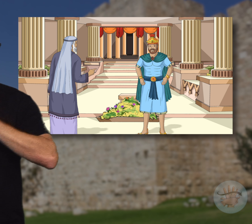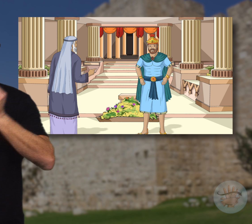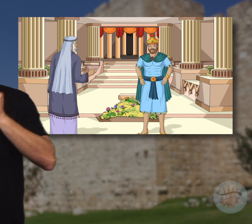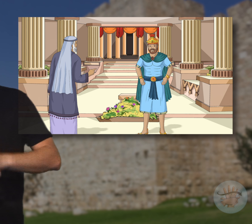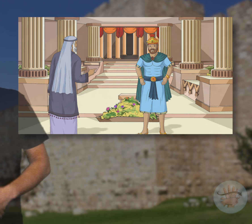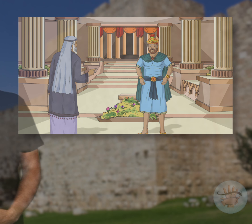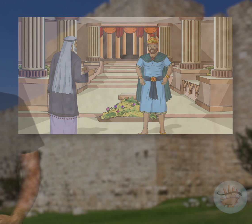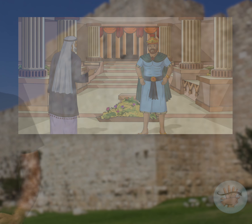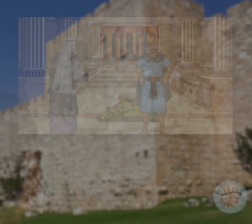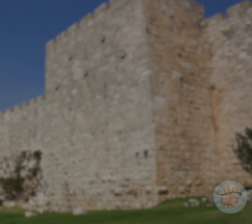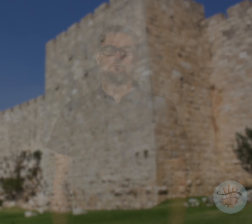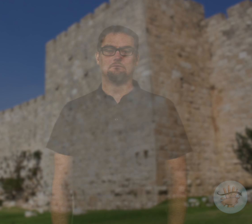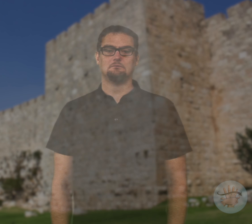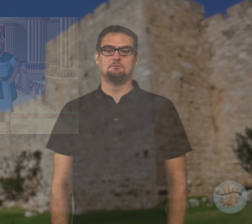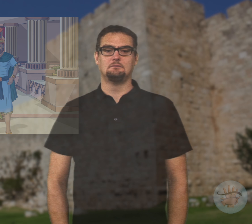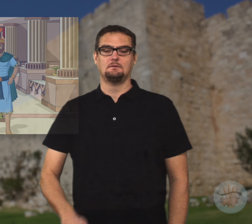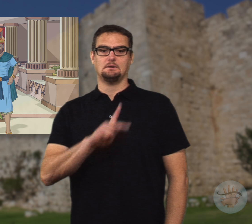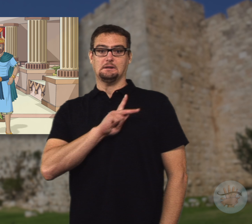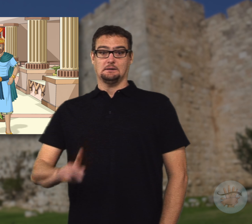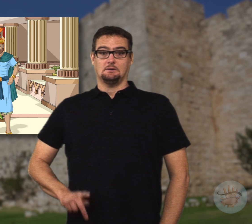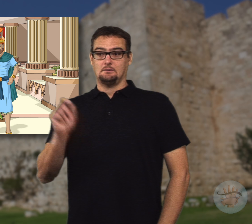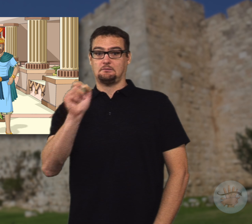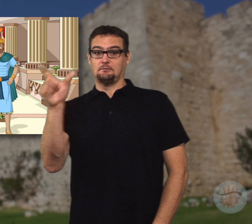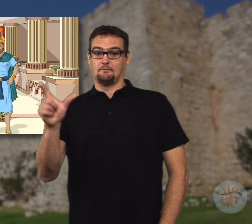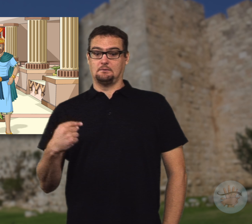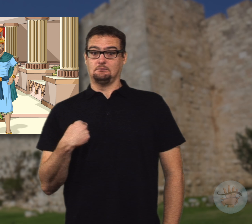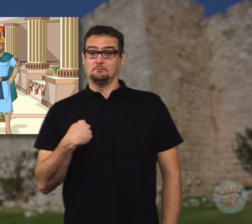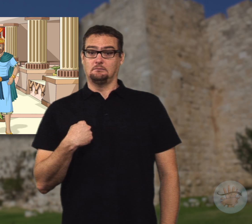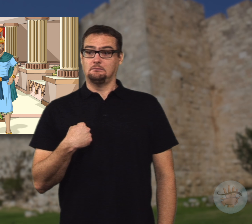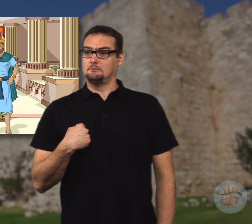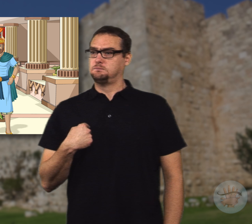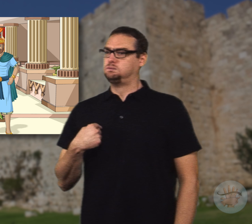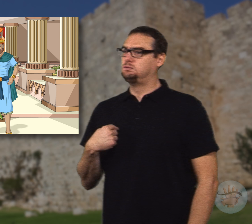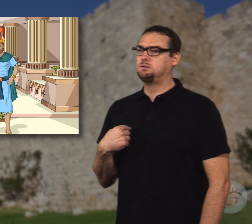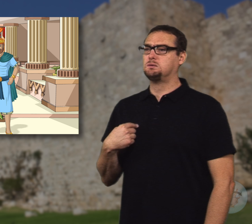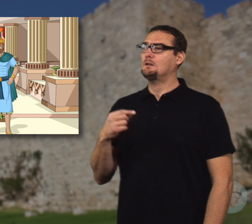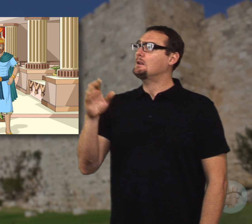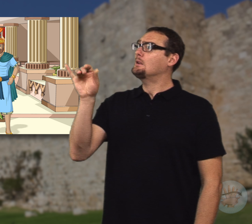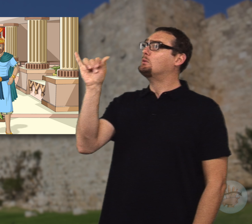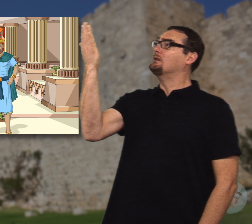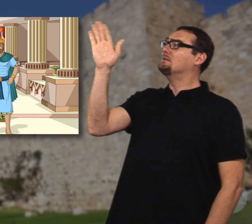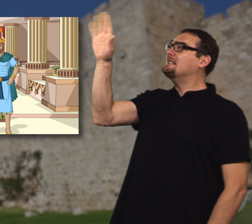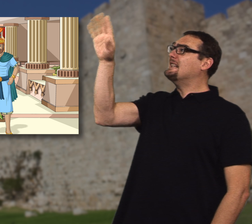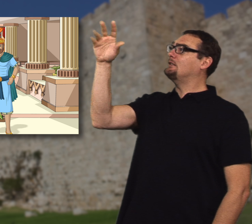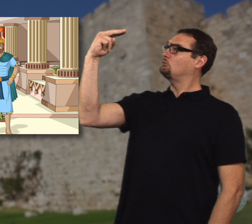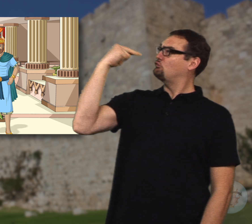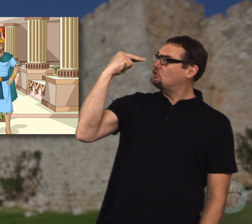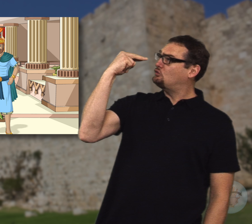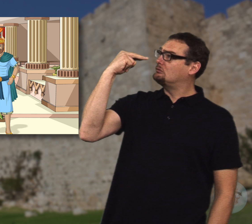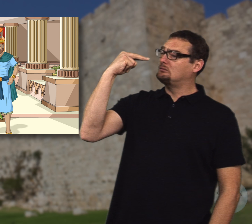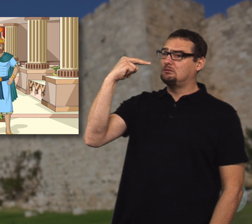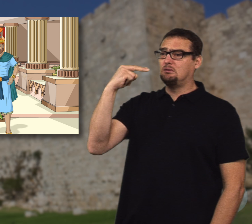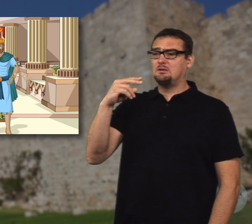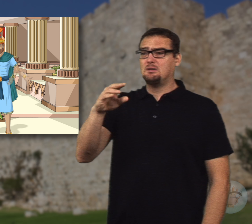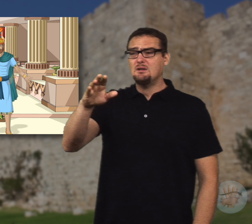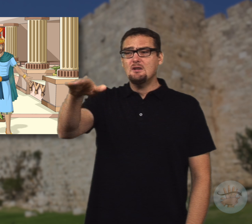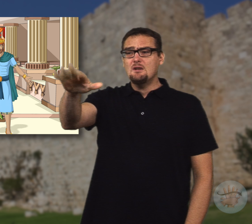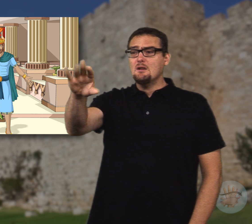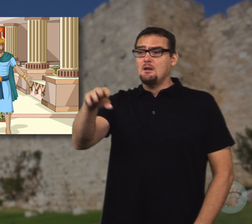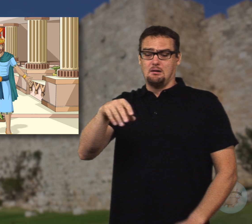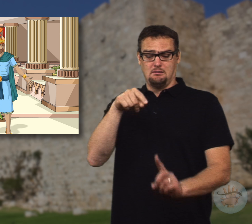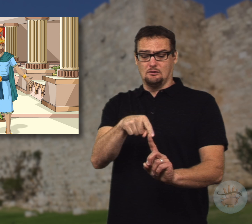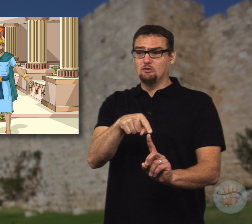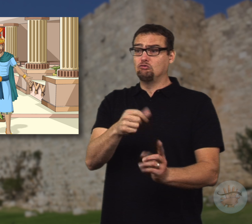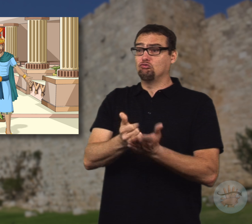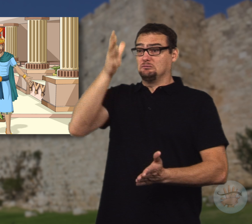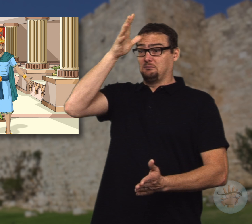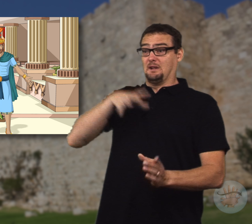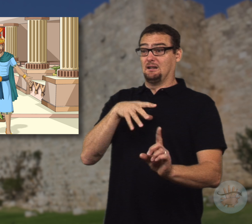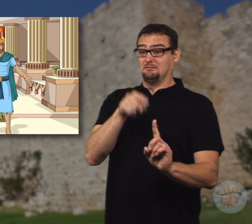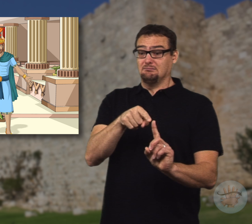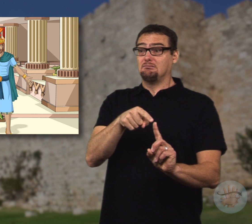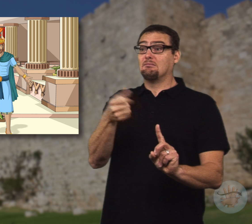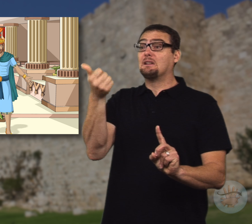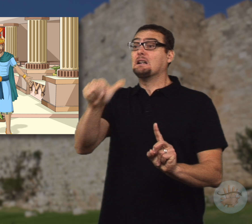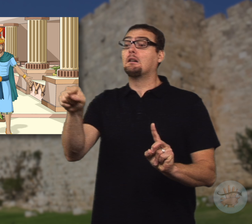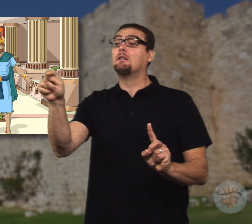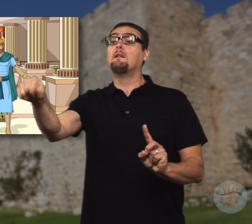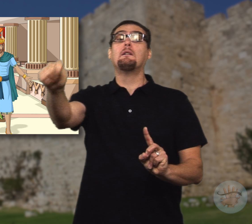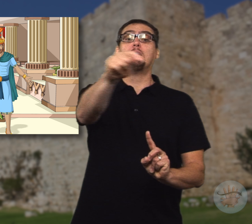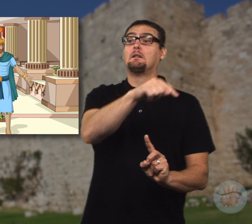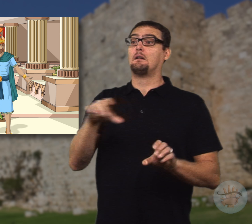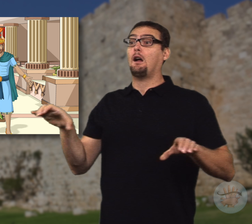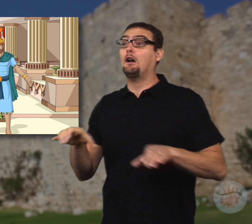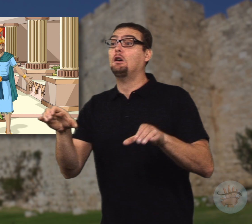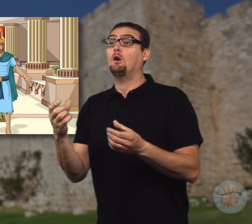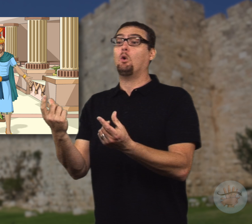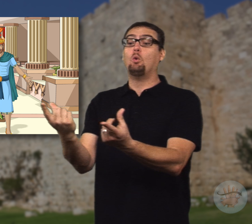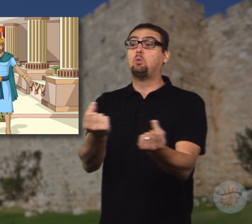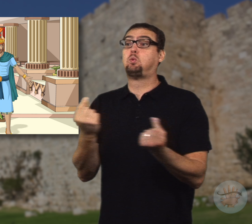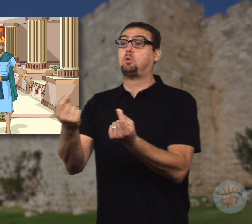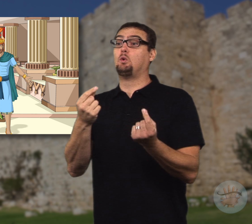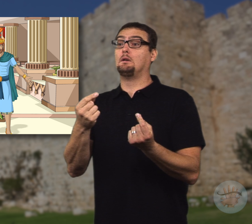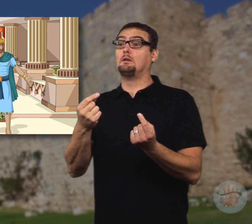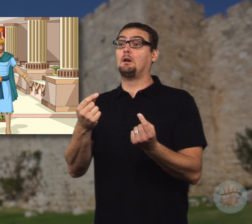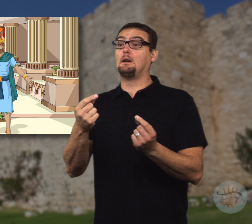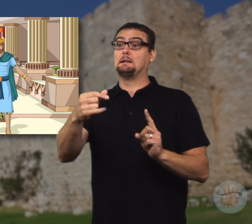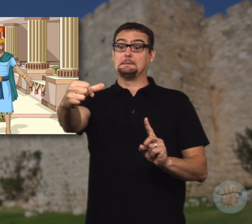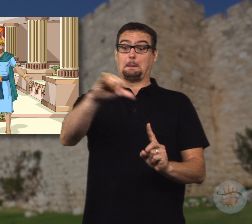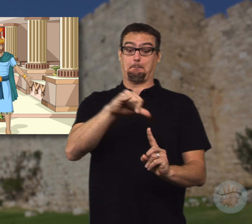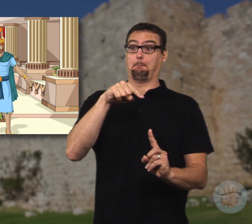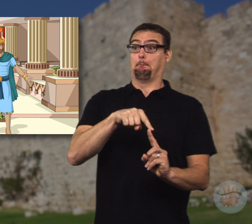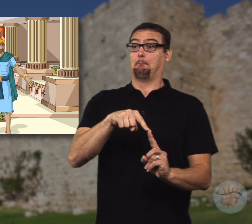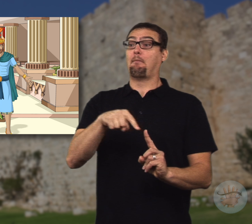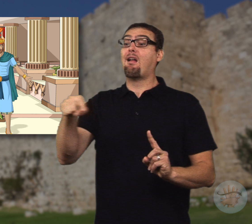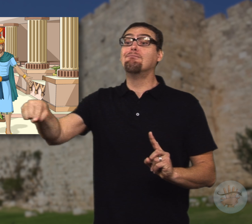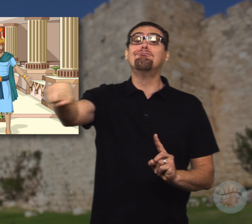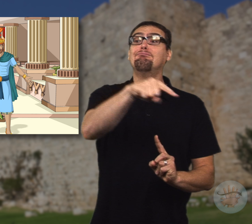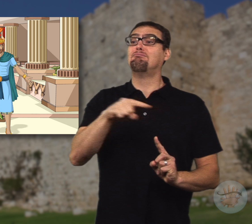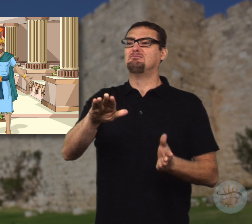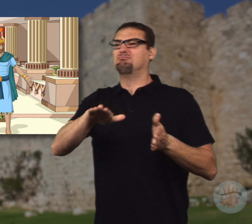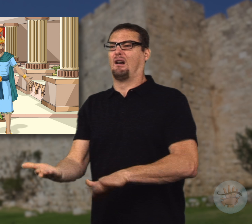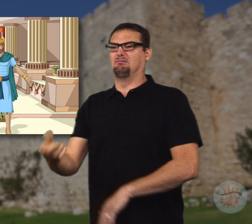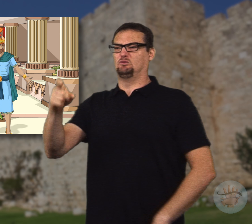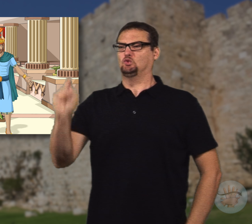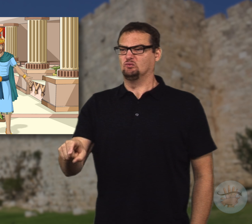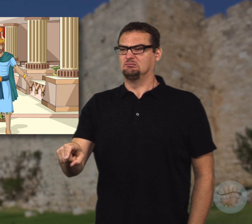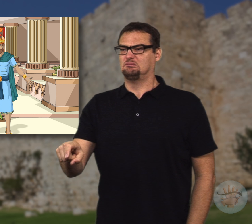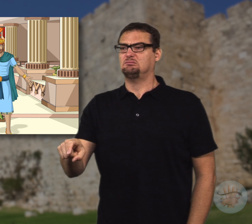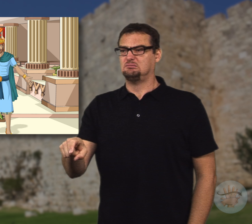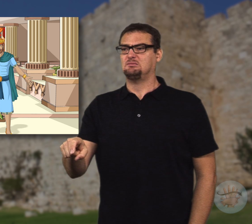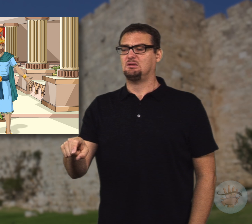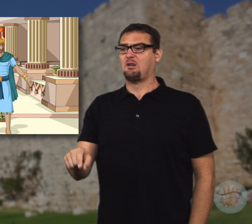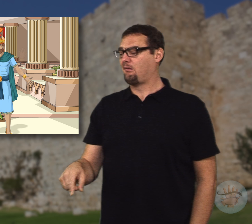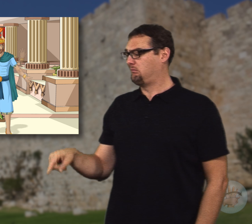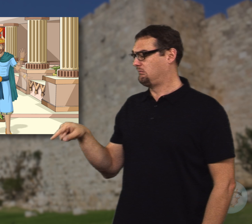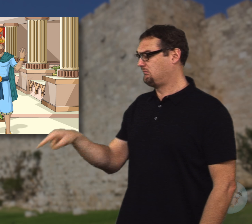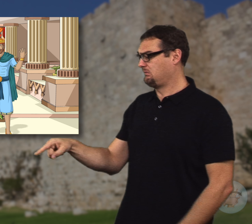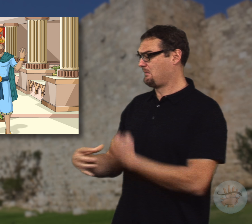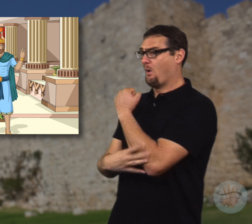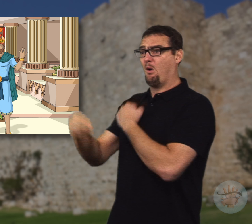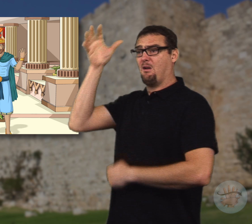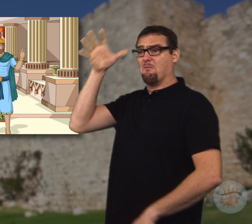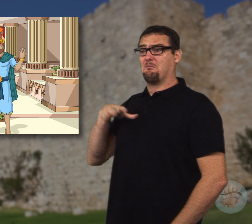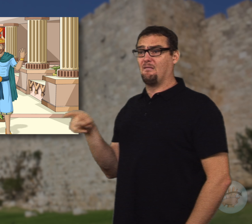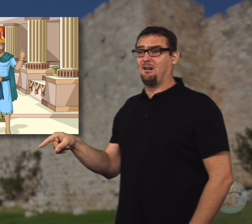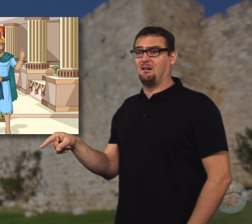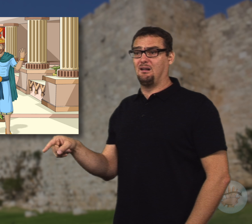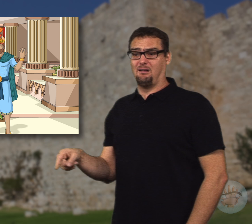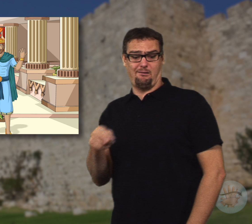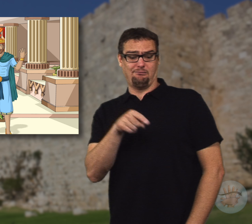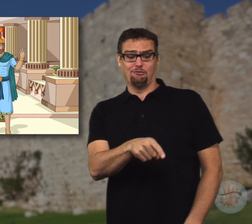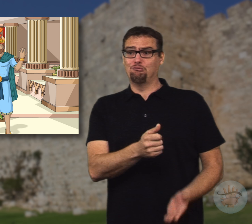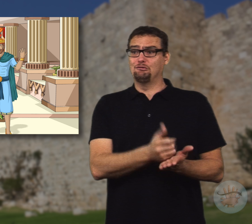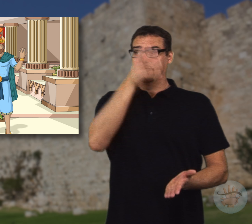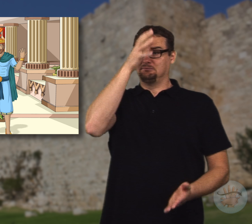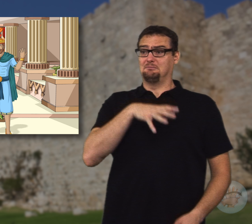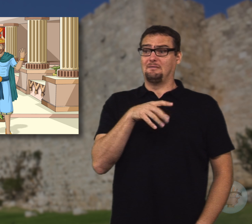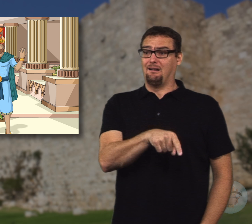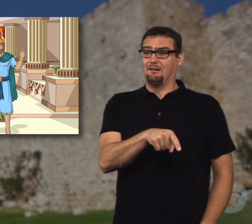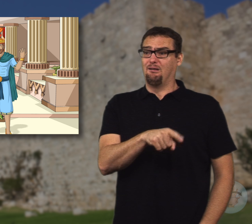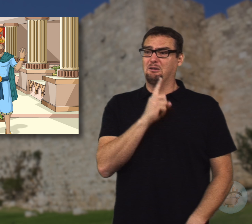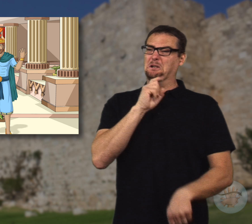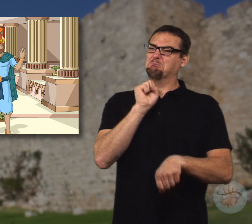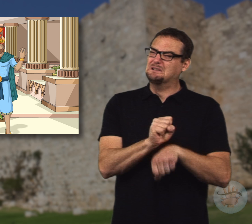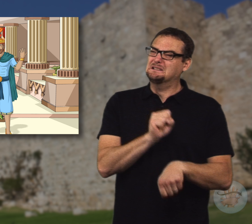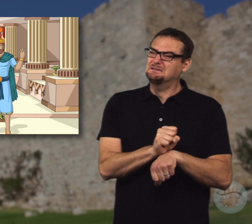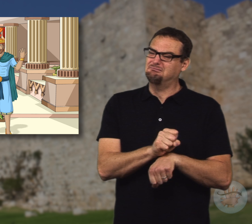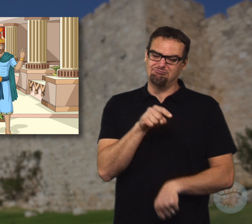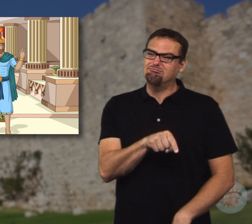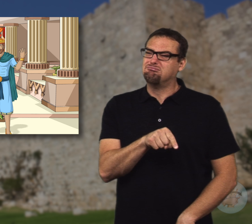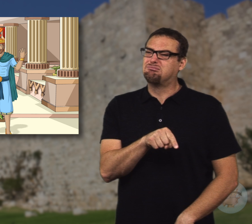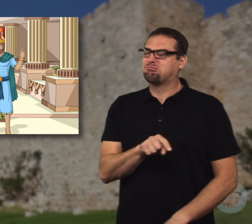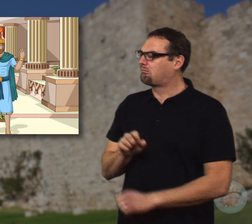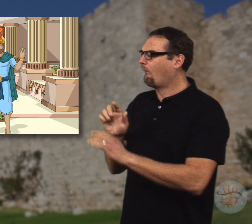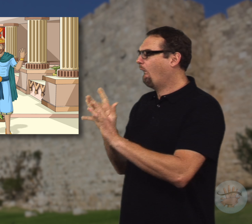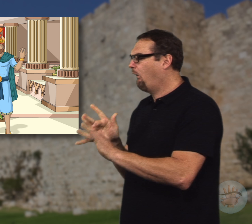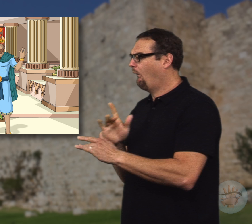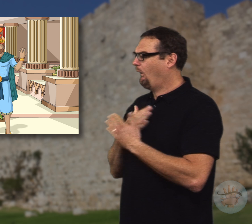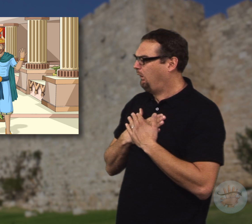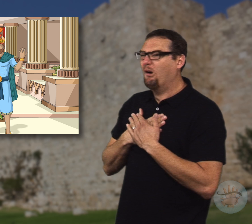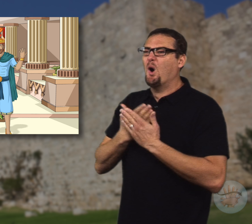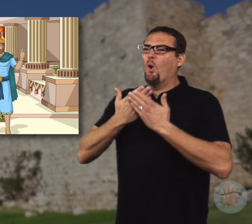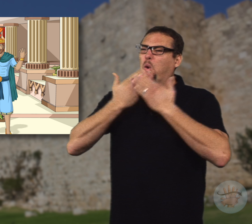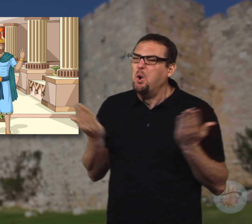David burned with anger against the man and said to Nathan: “As surely as the LORD lives, the man who did this deserves to die!